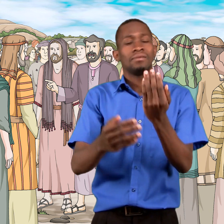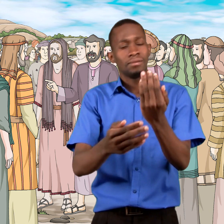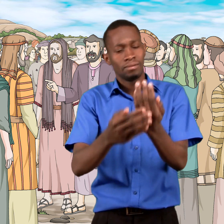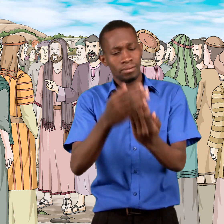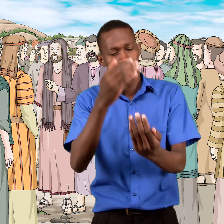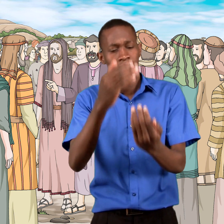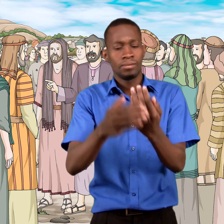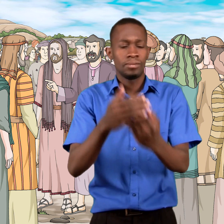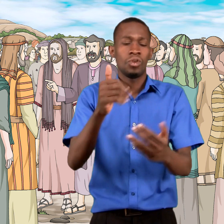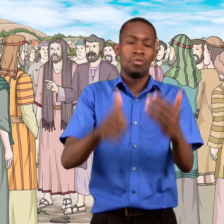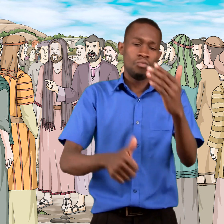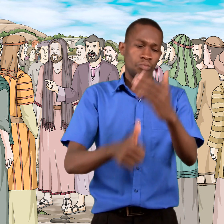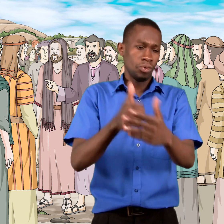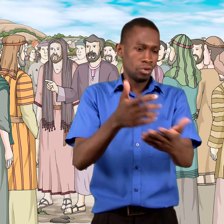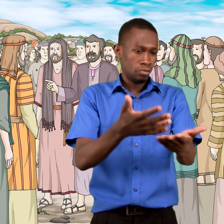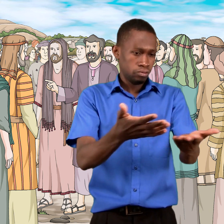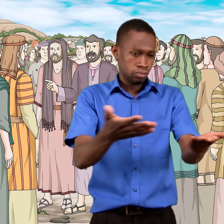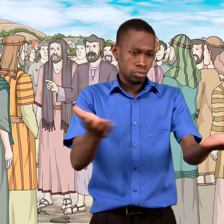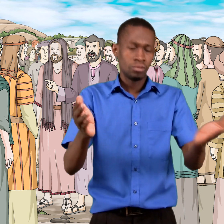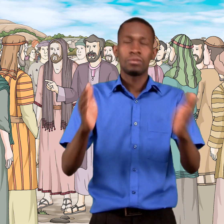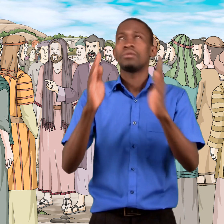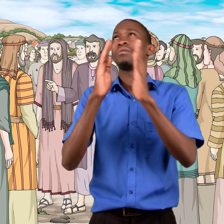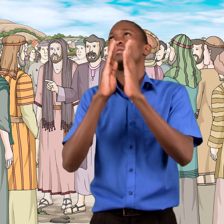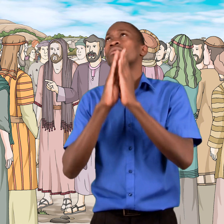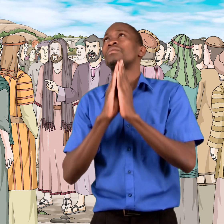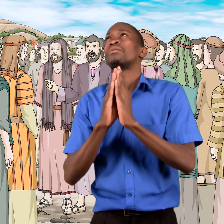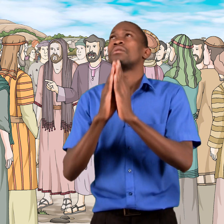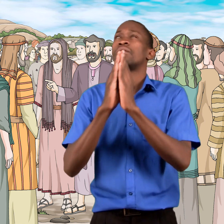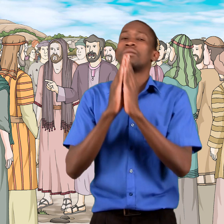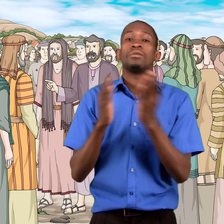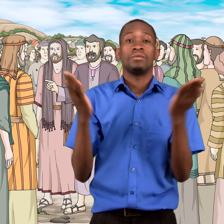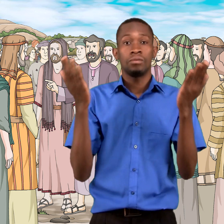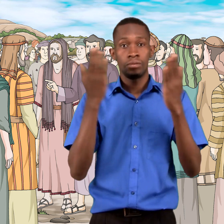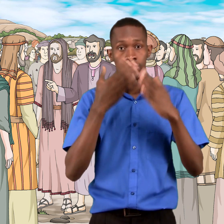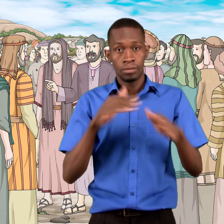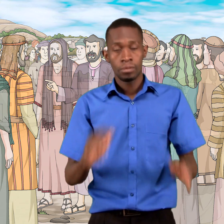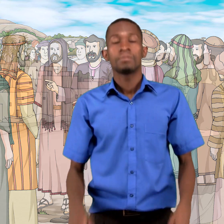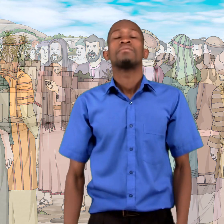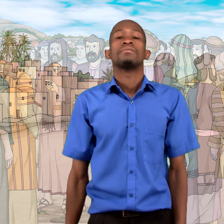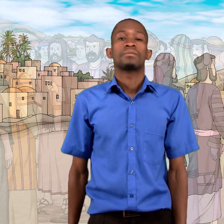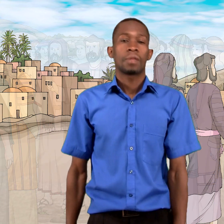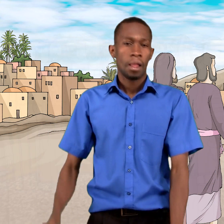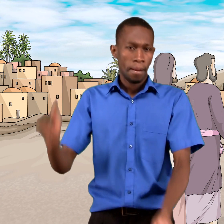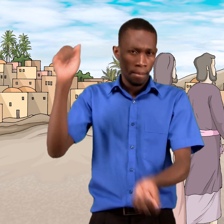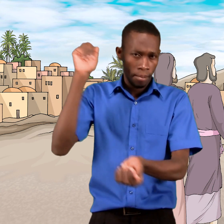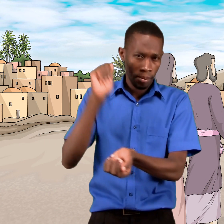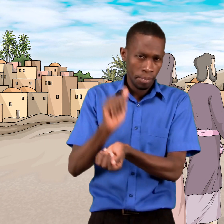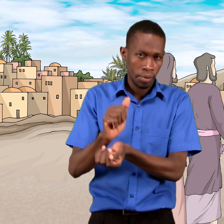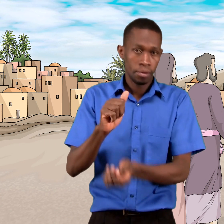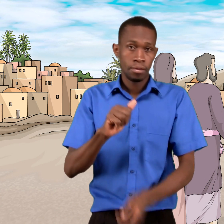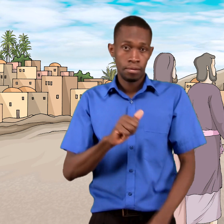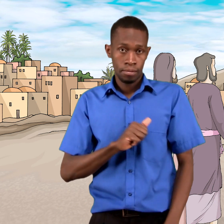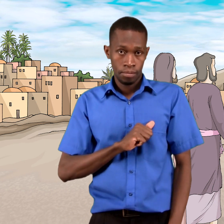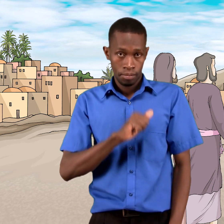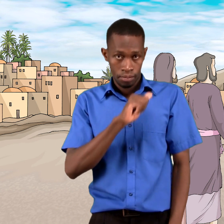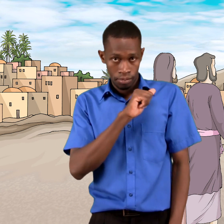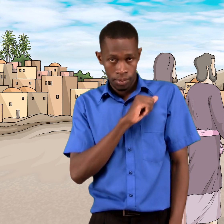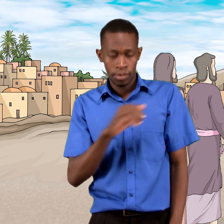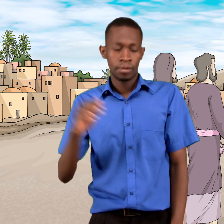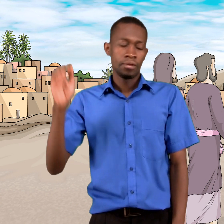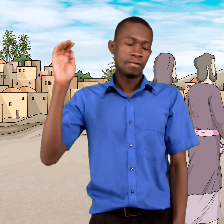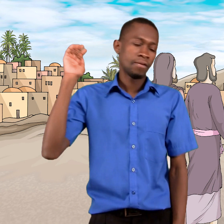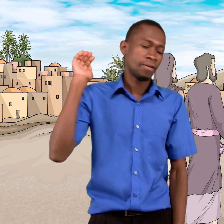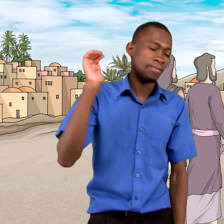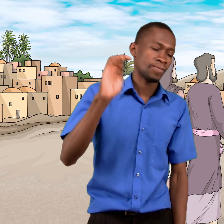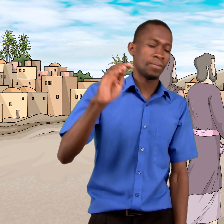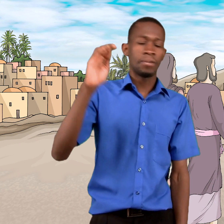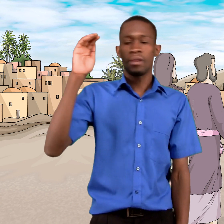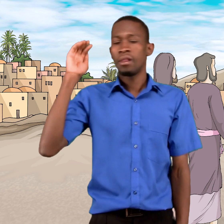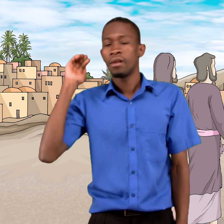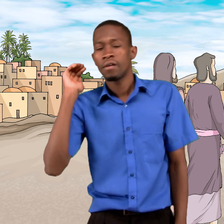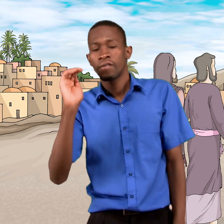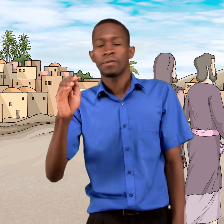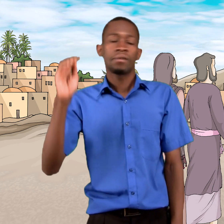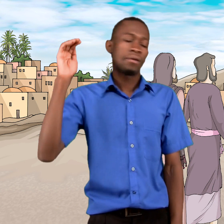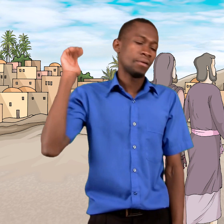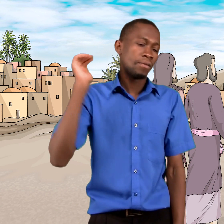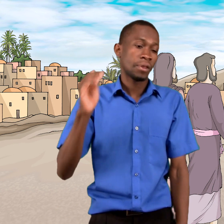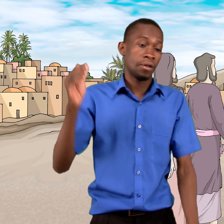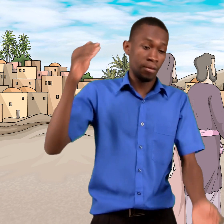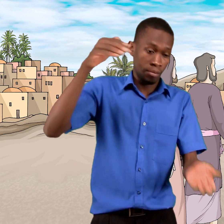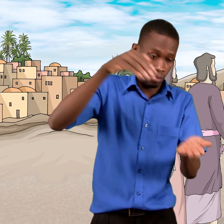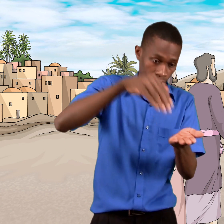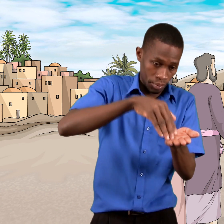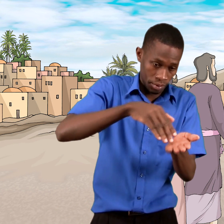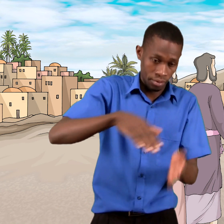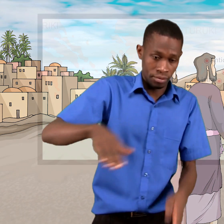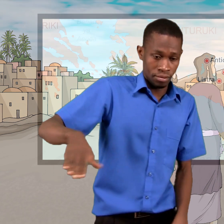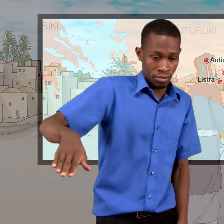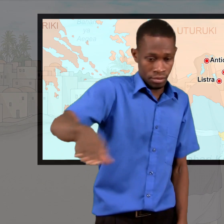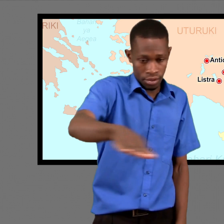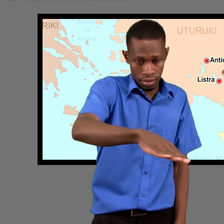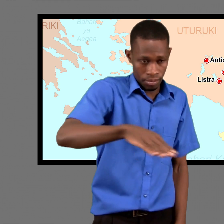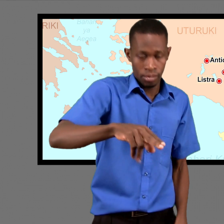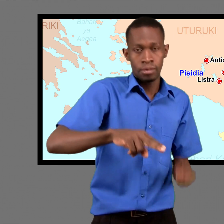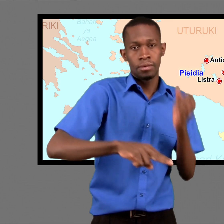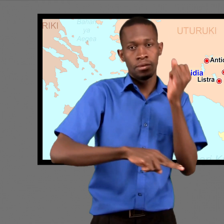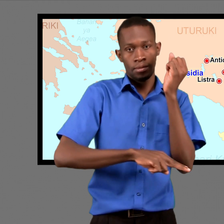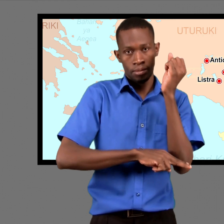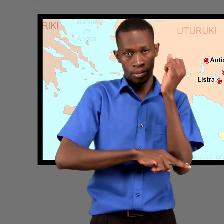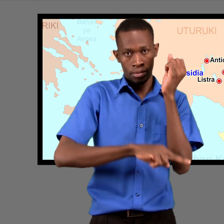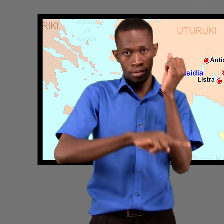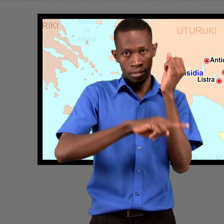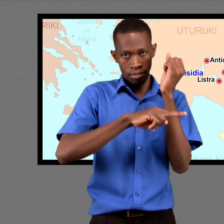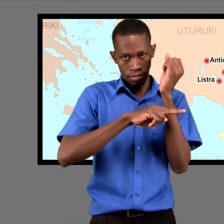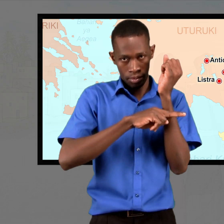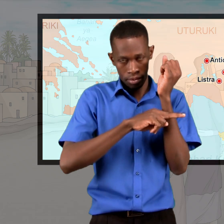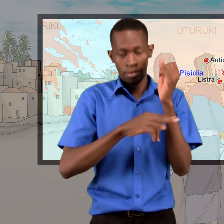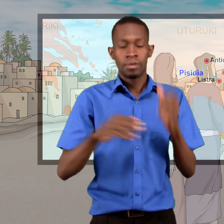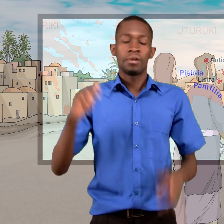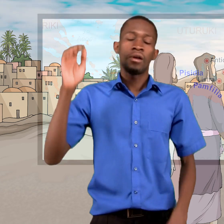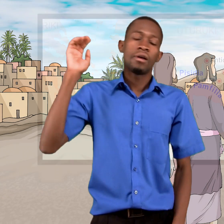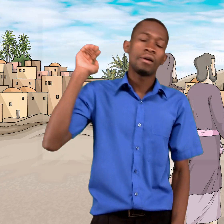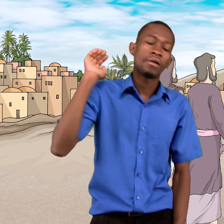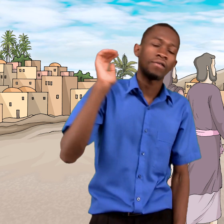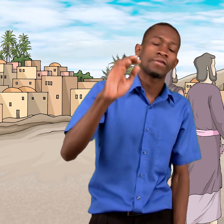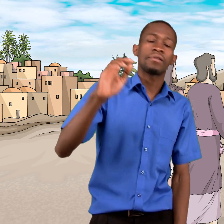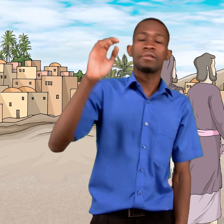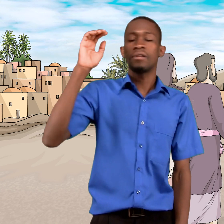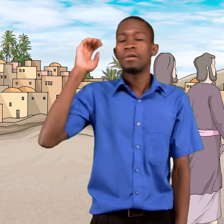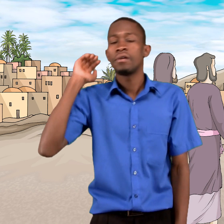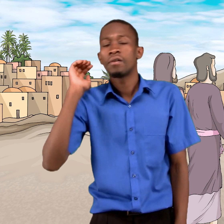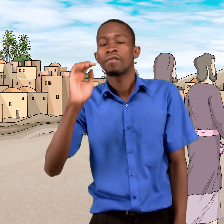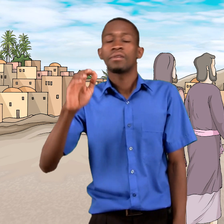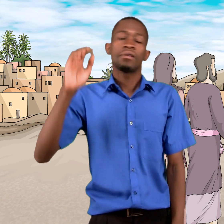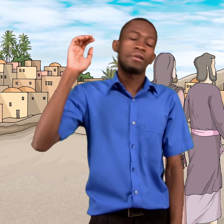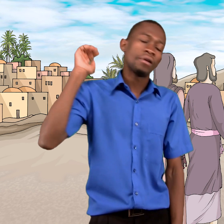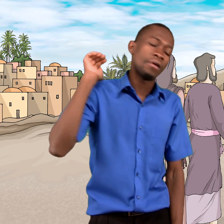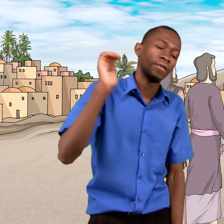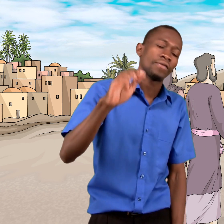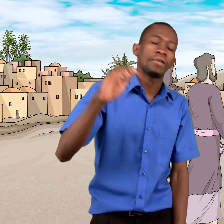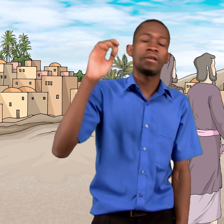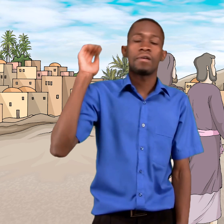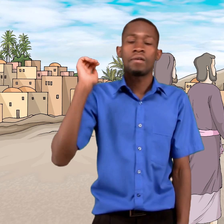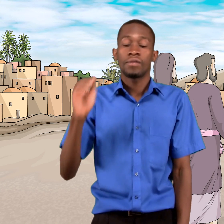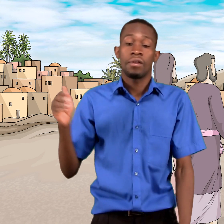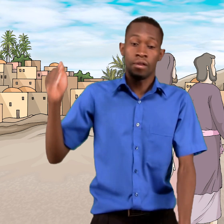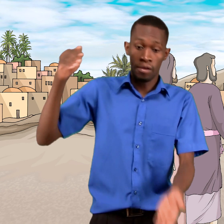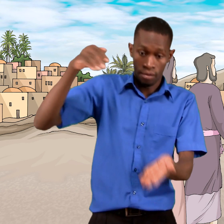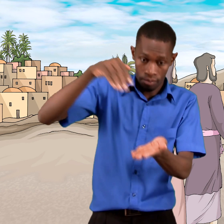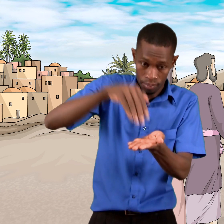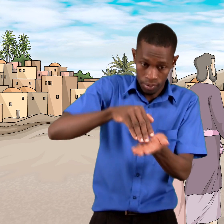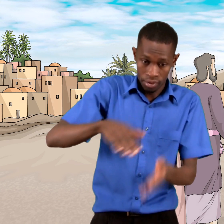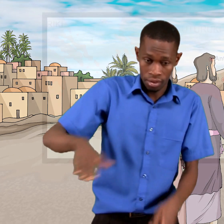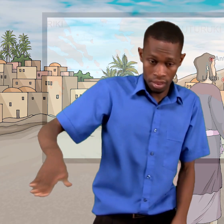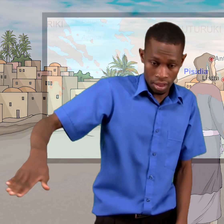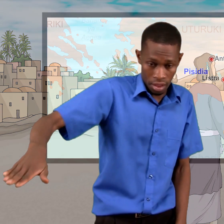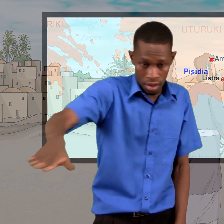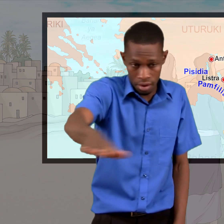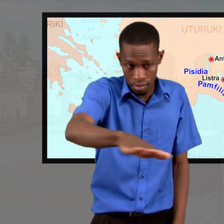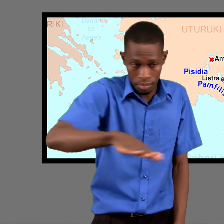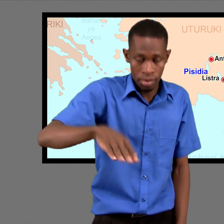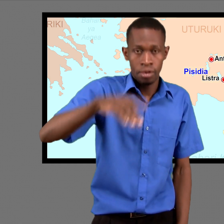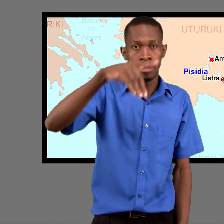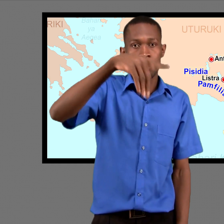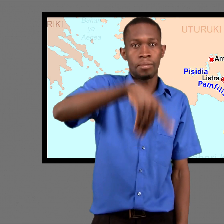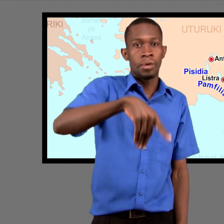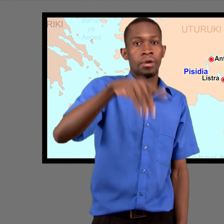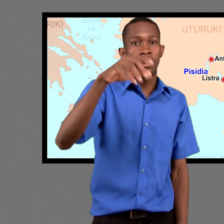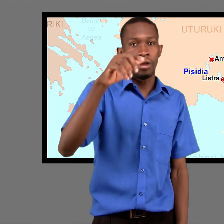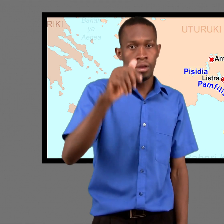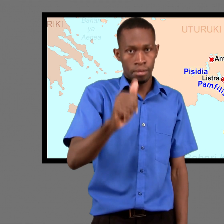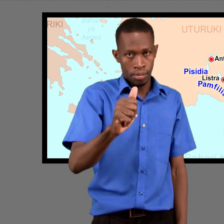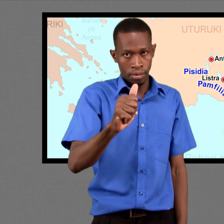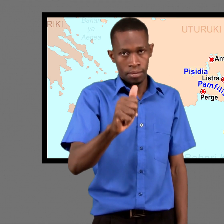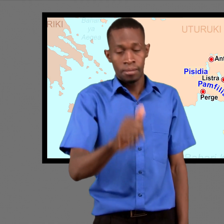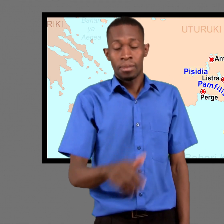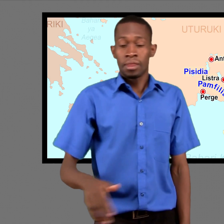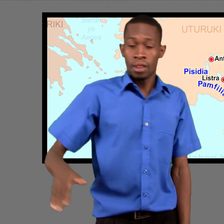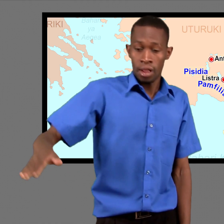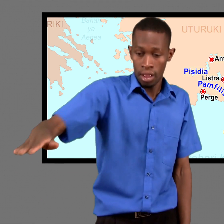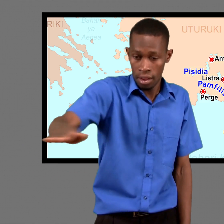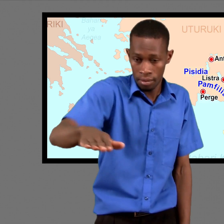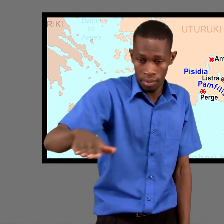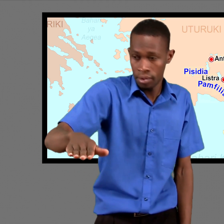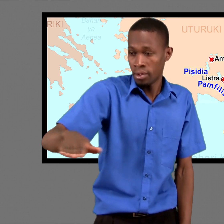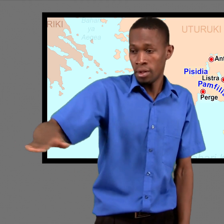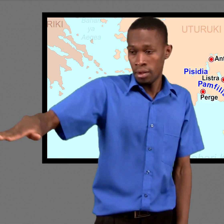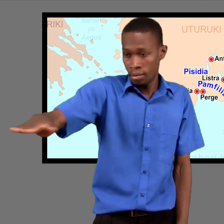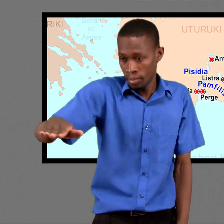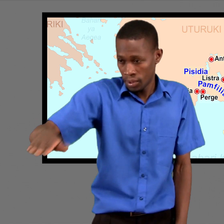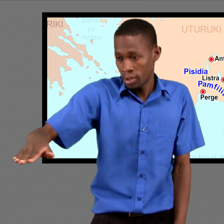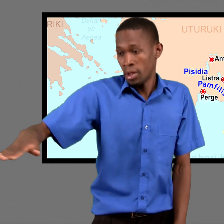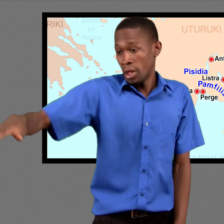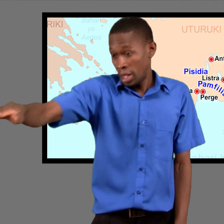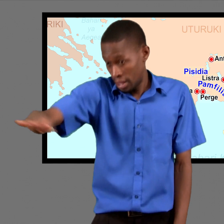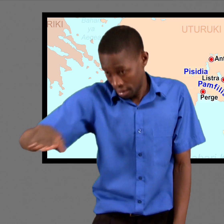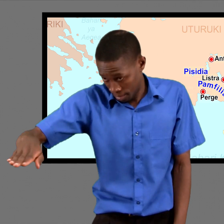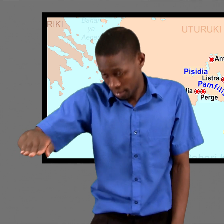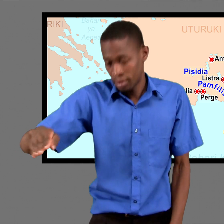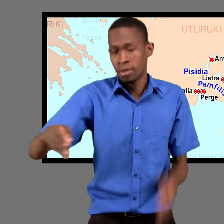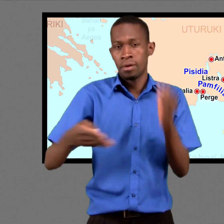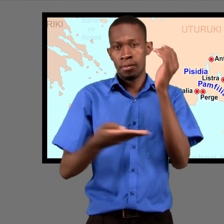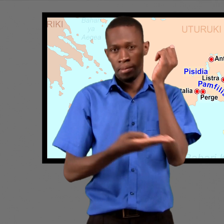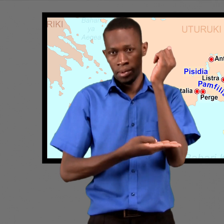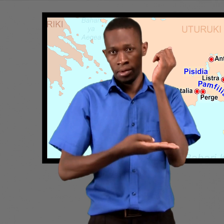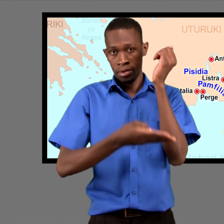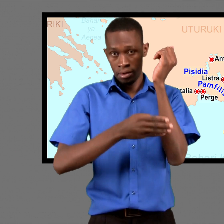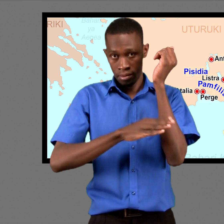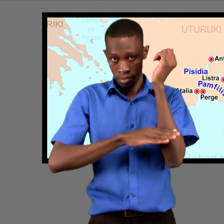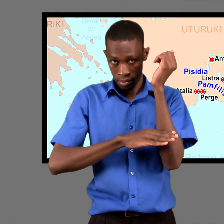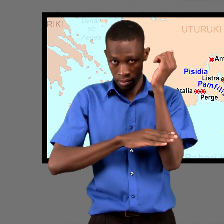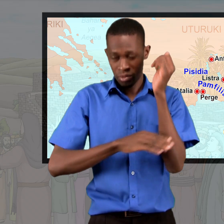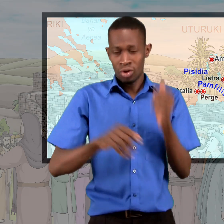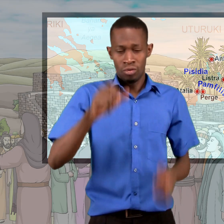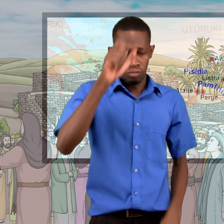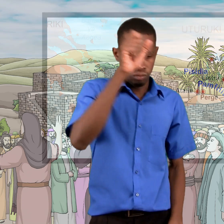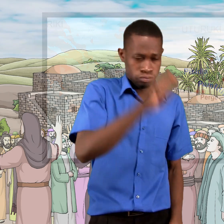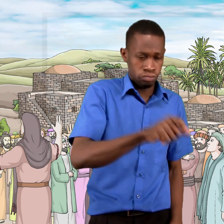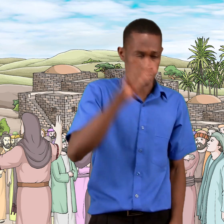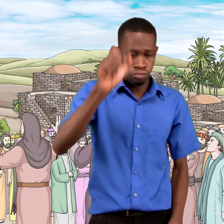After passing through Pisidia, they came to Pamphylia.